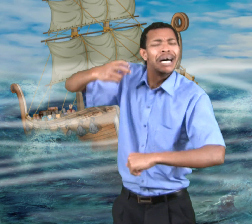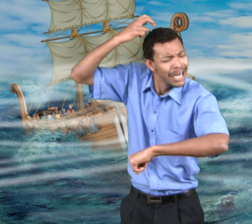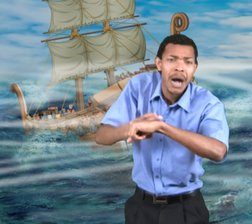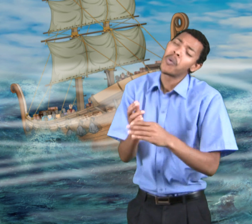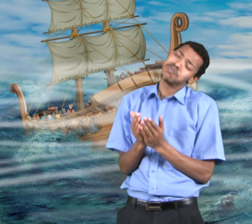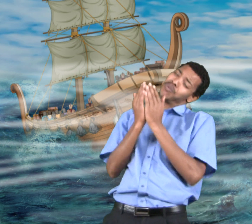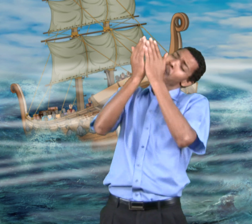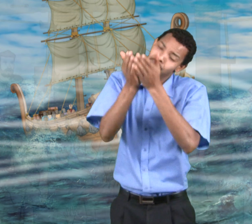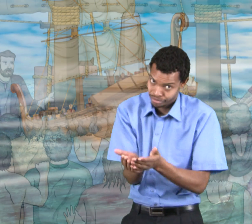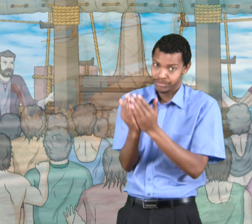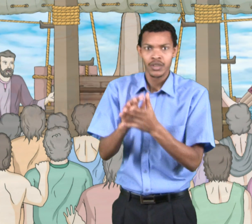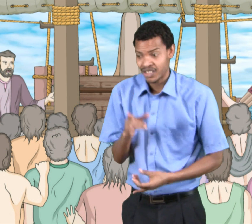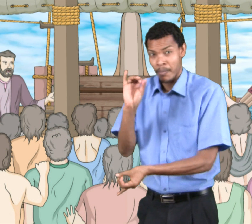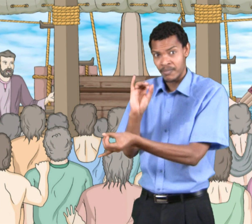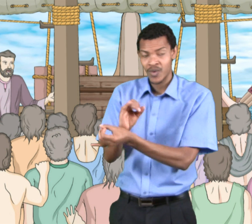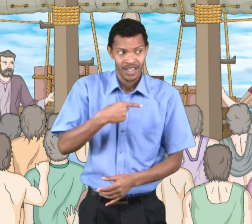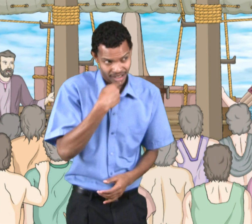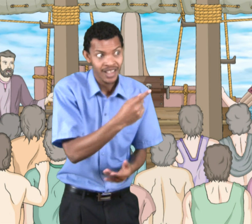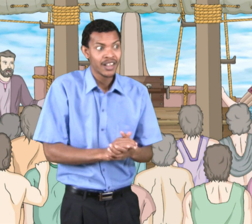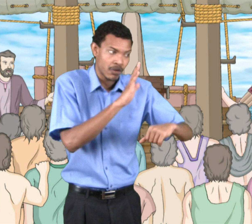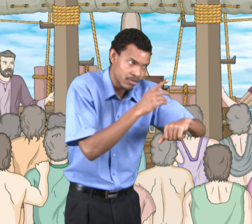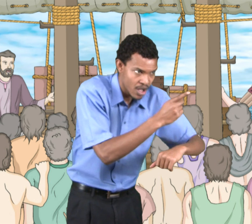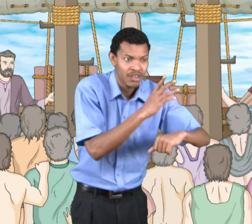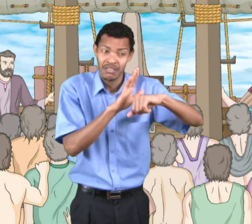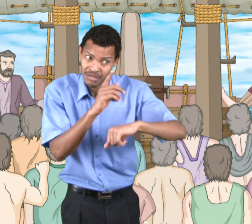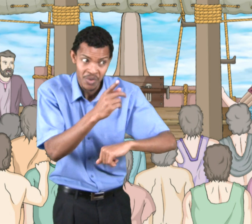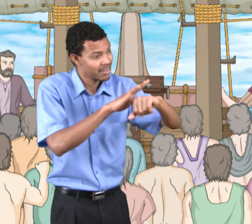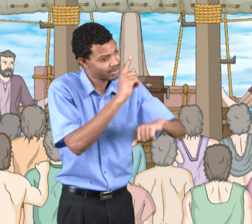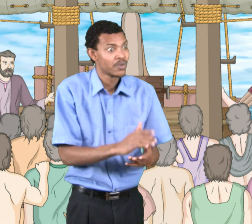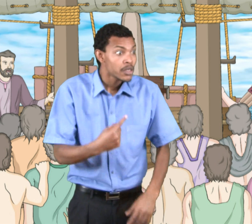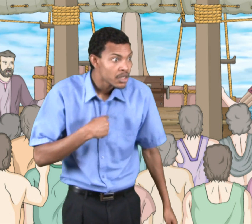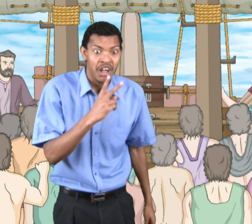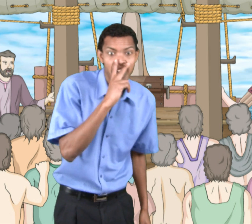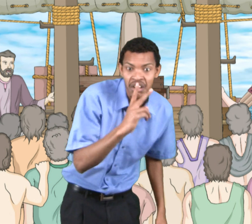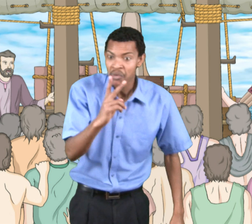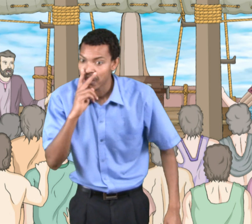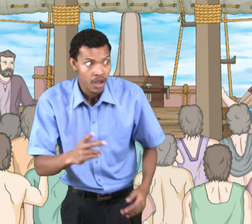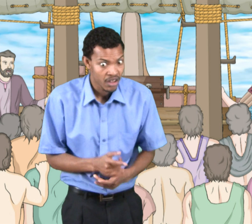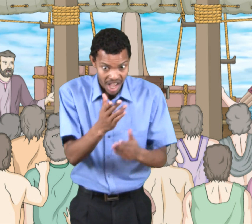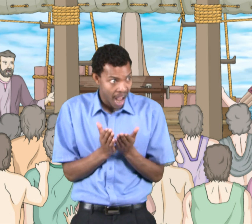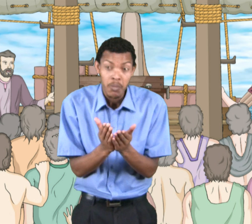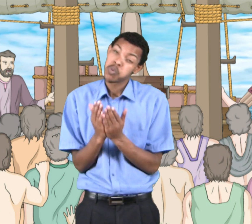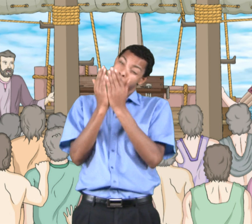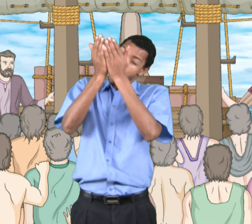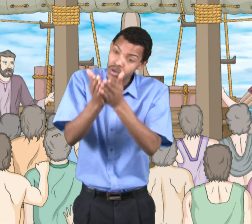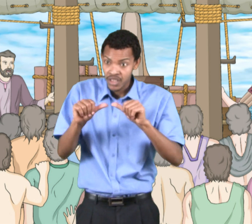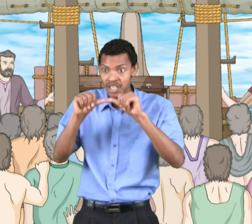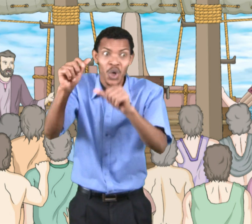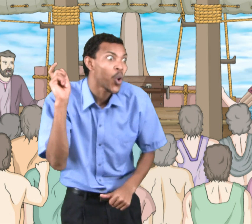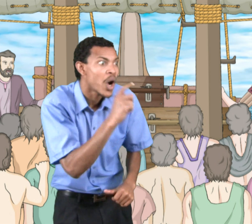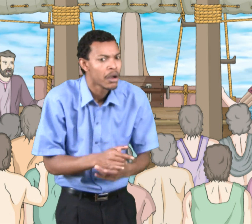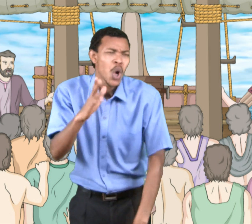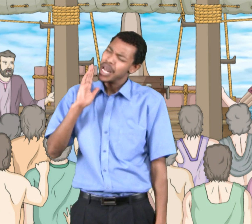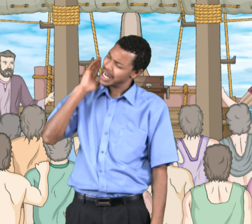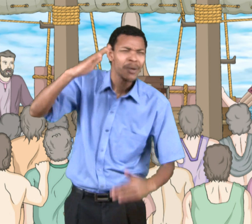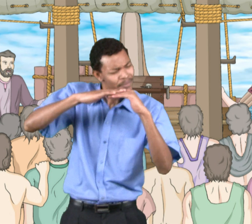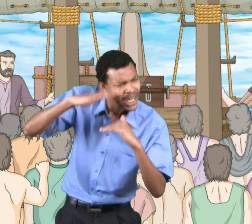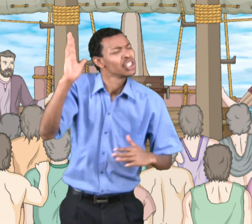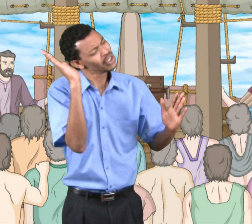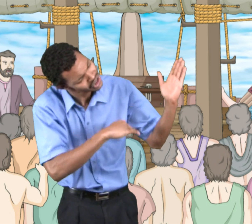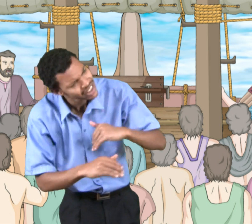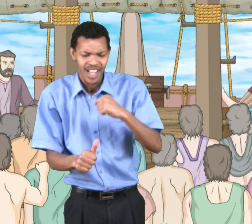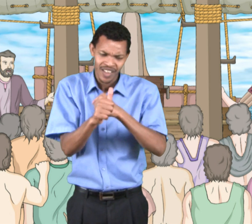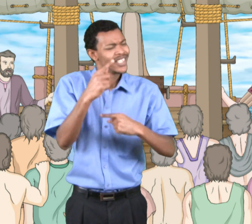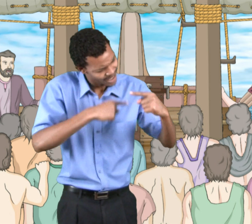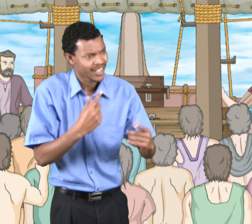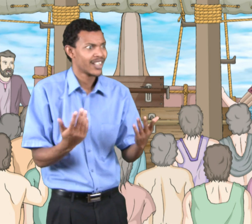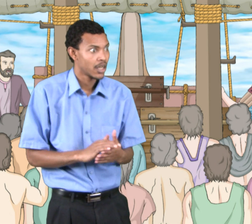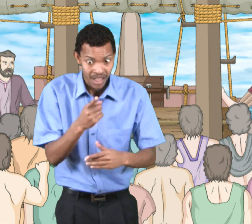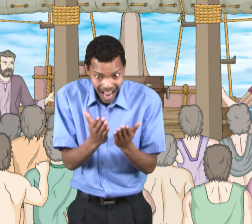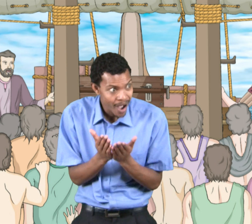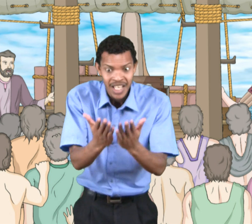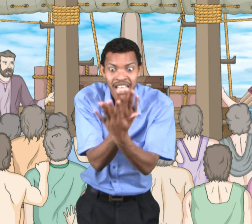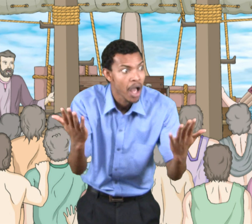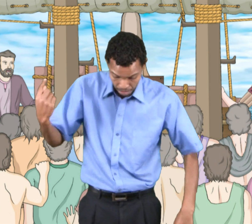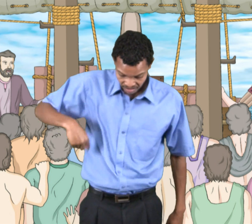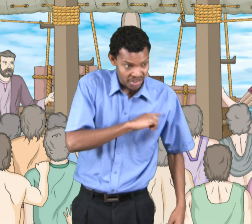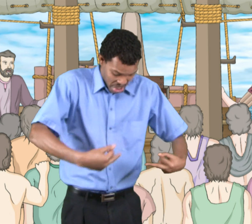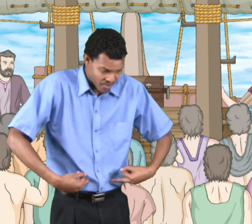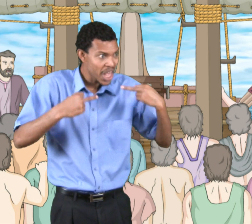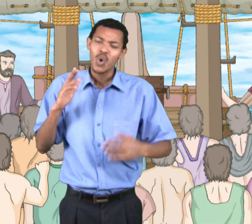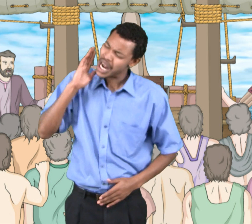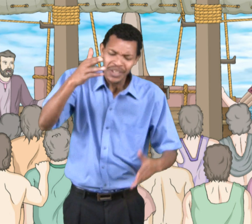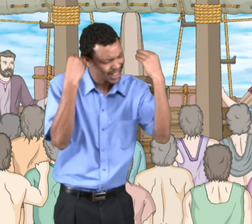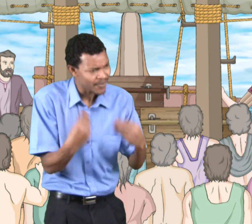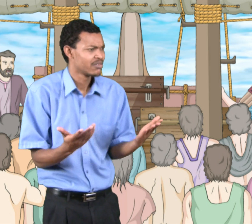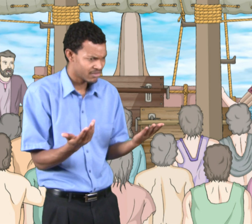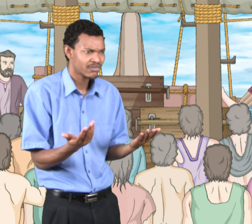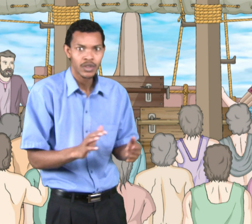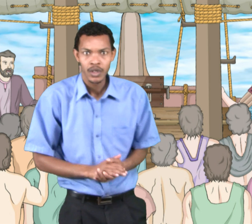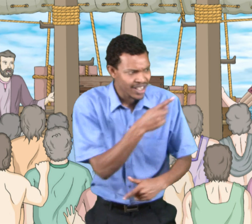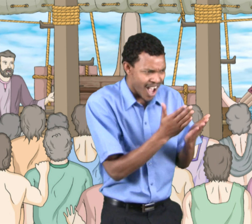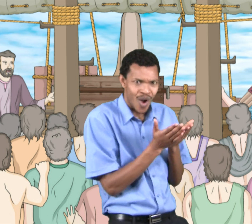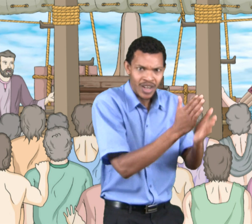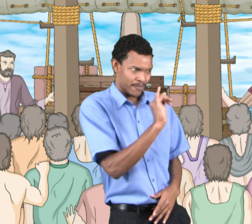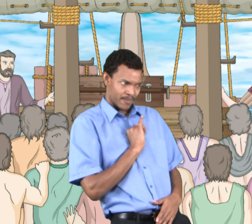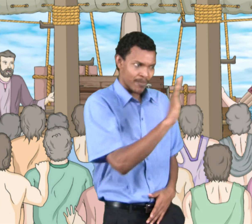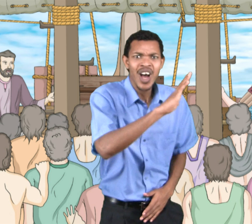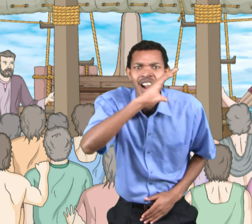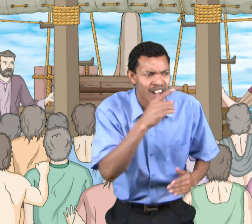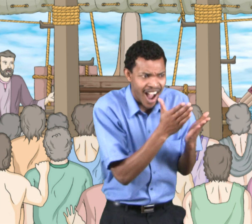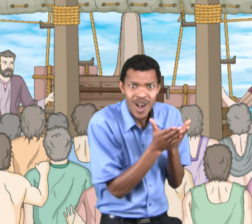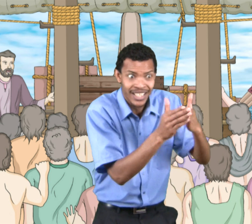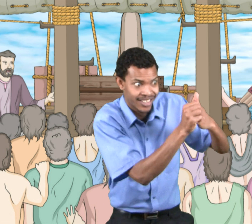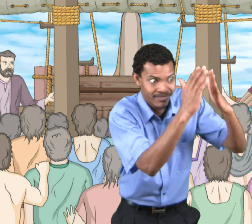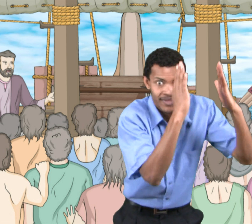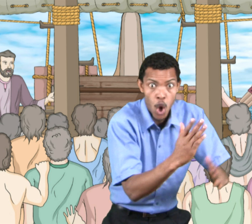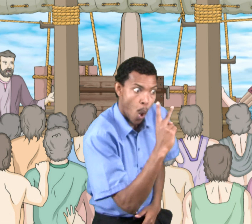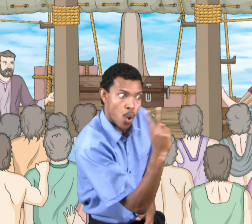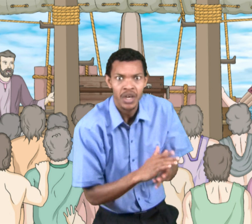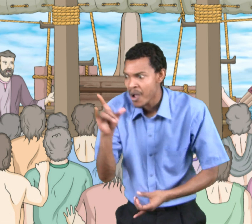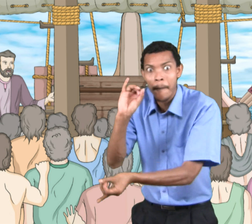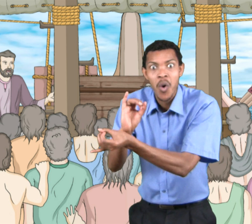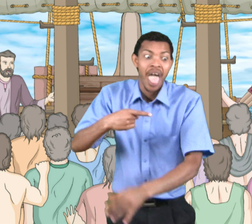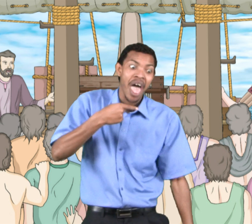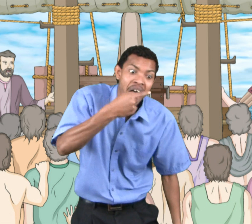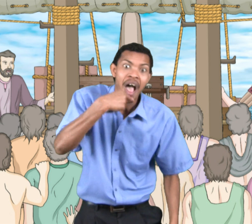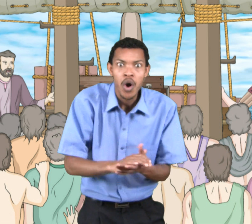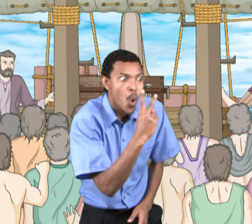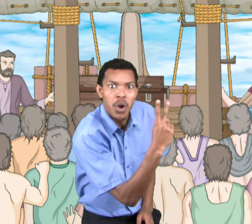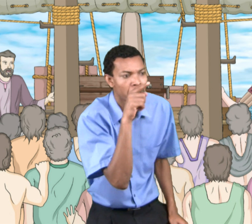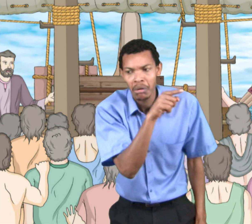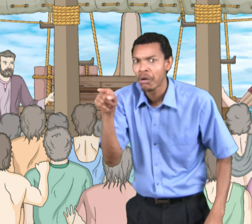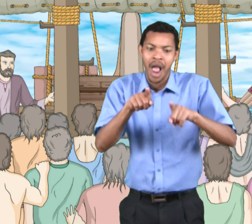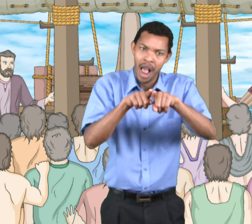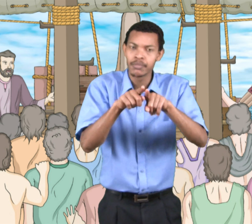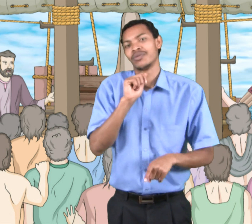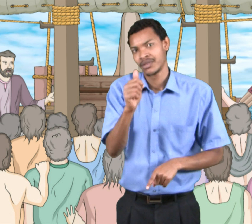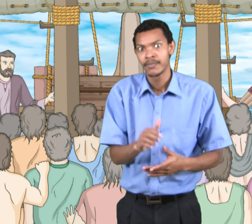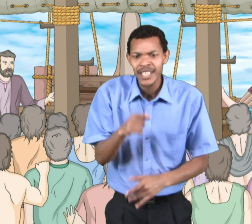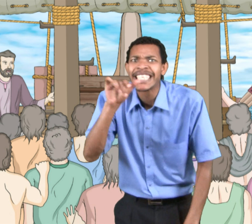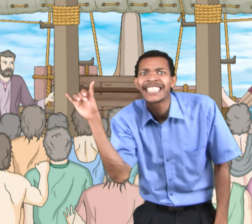So Paul advised them, “Men, I can see that our voyage will be filled with disaster and great loss, not only to ship and cargo, but to our own lives as well.”